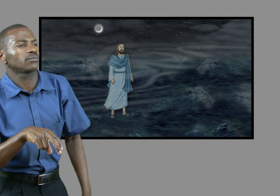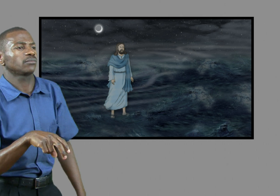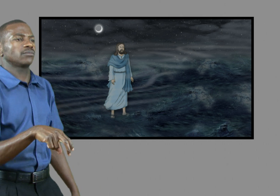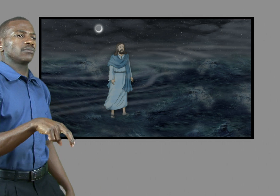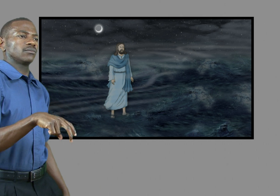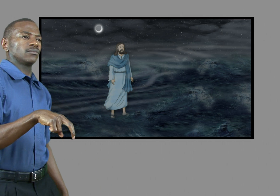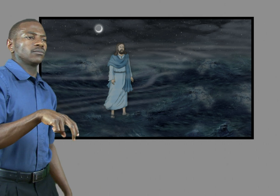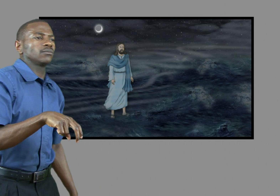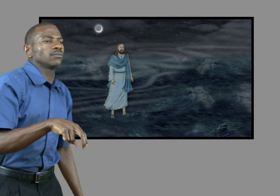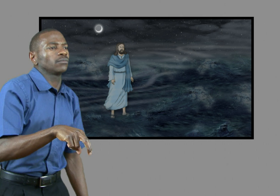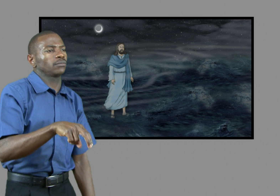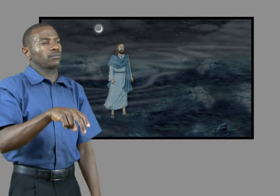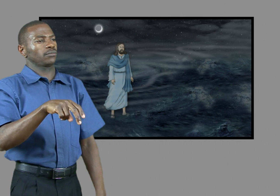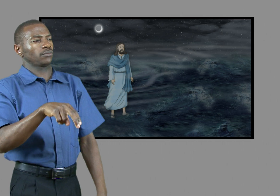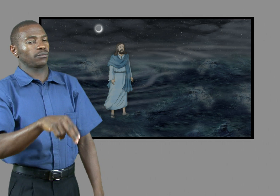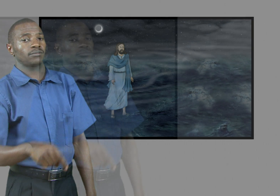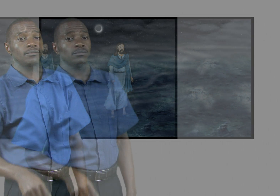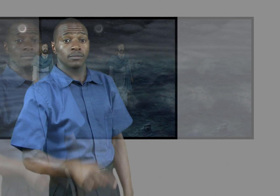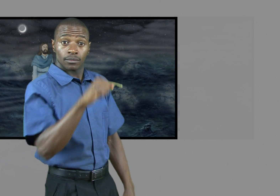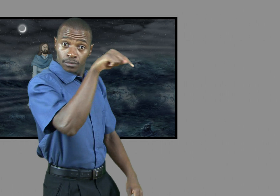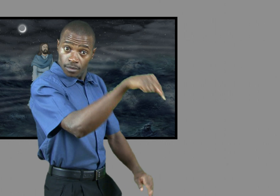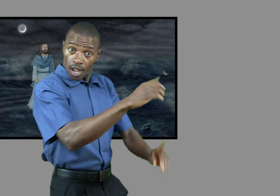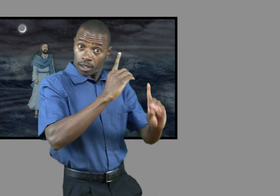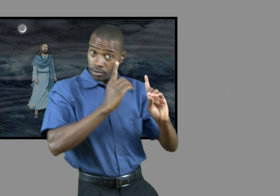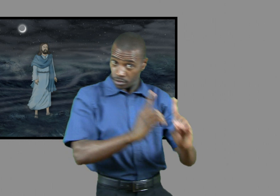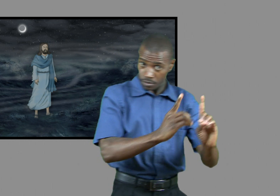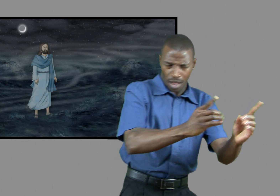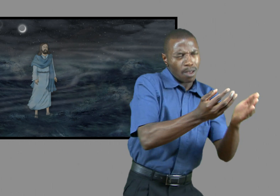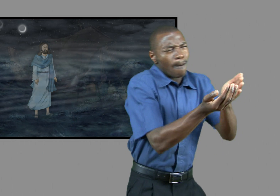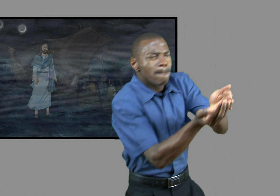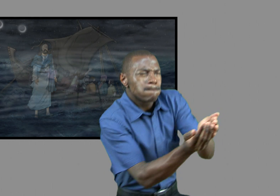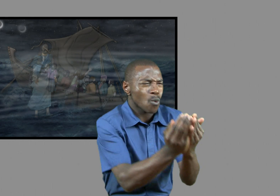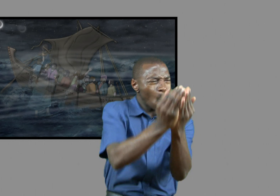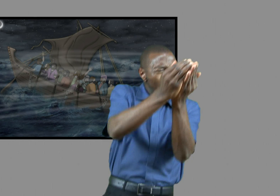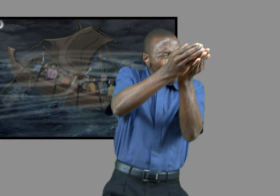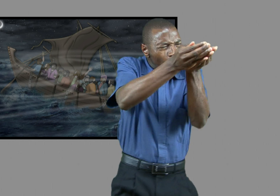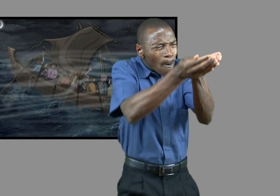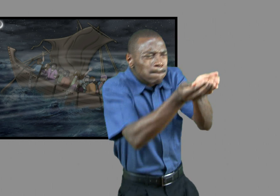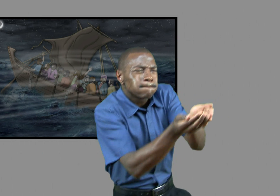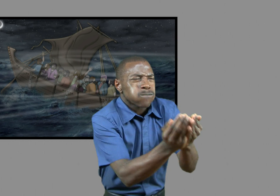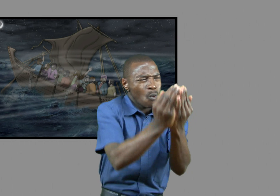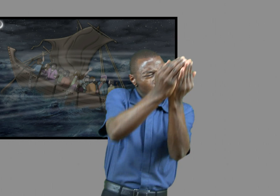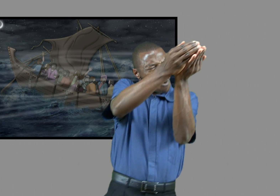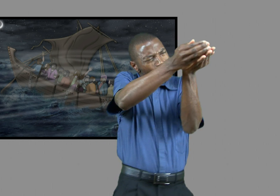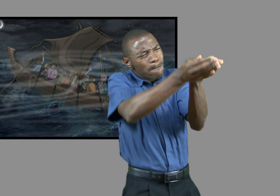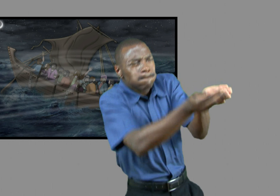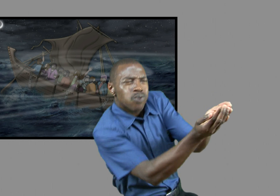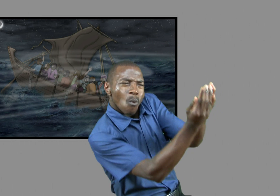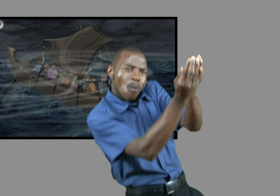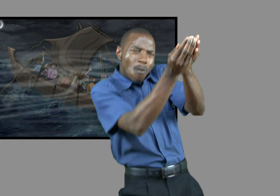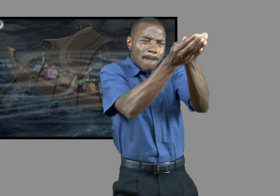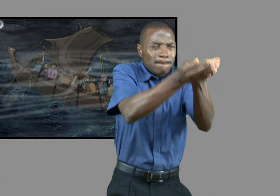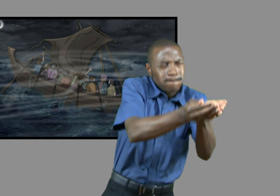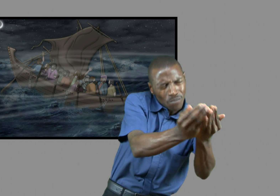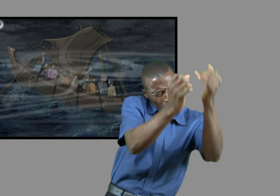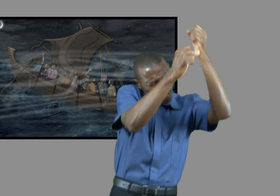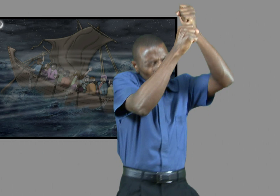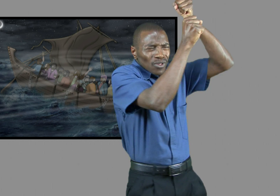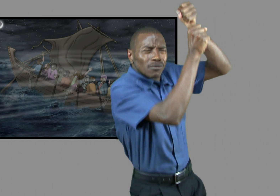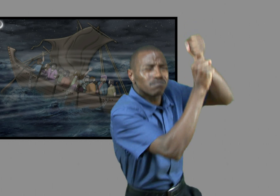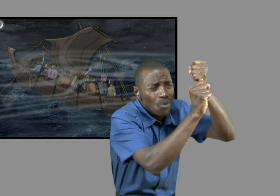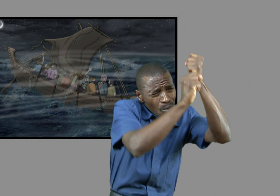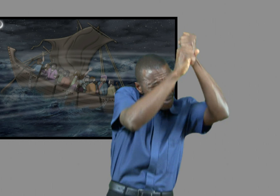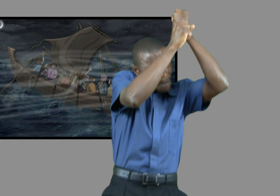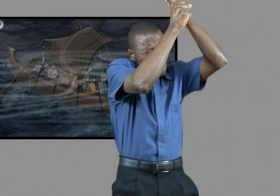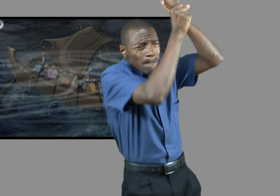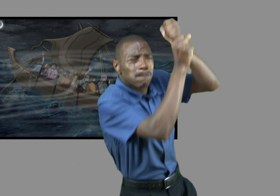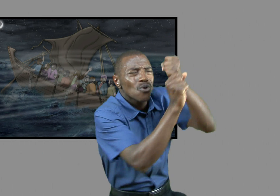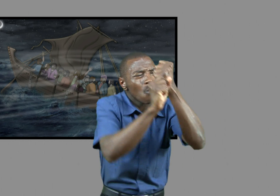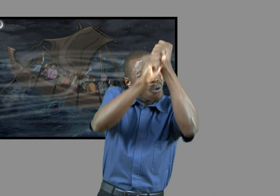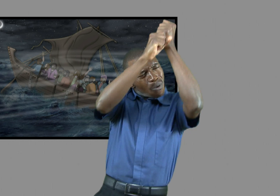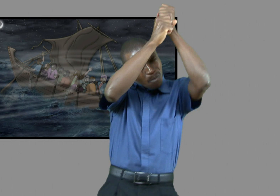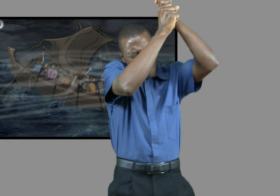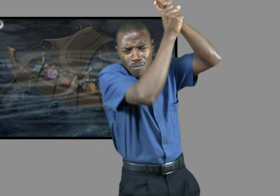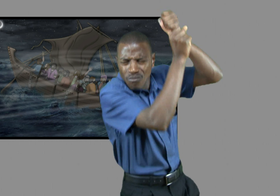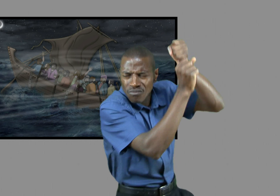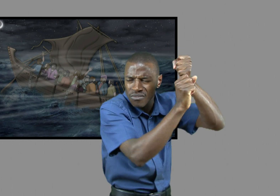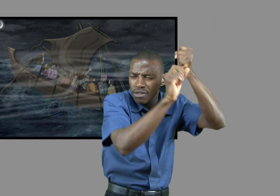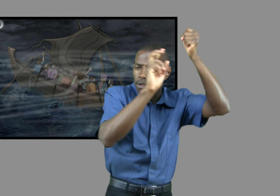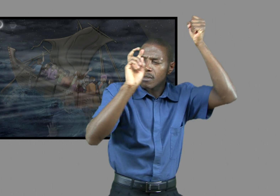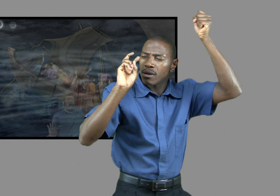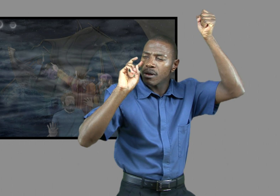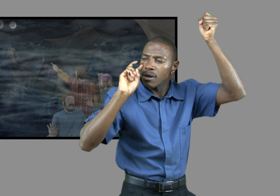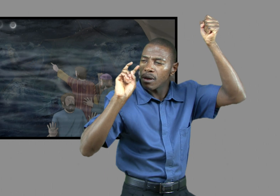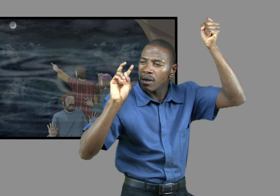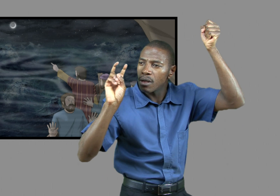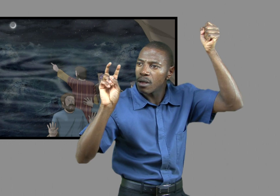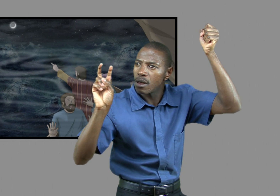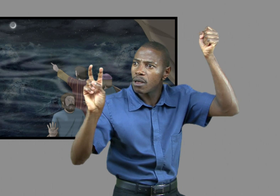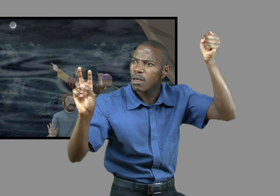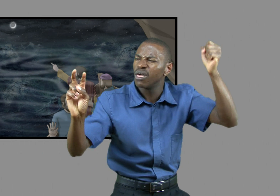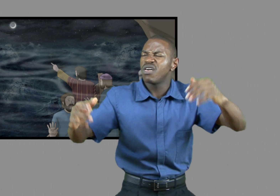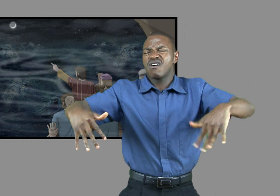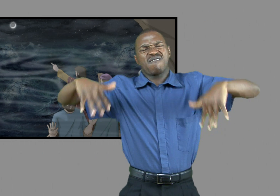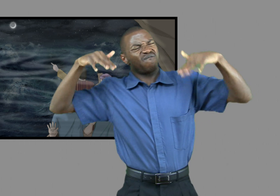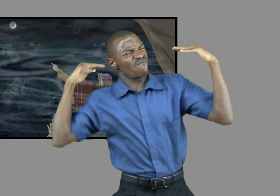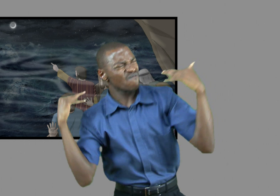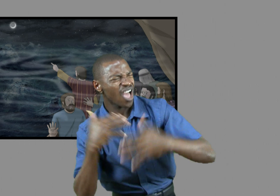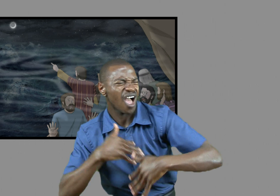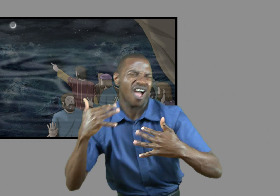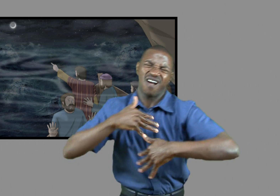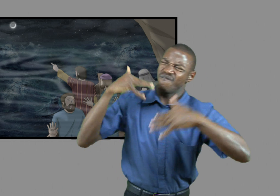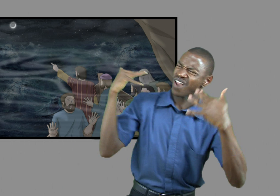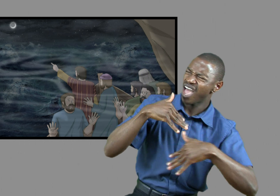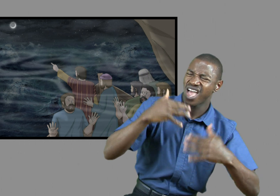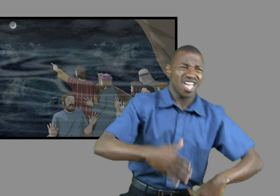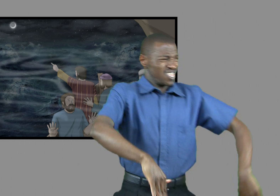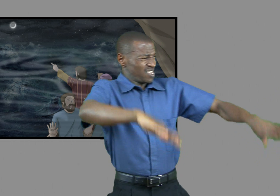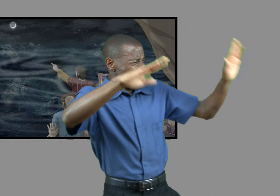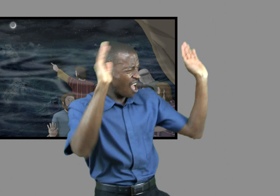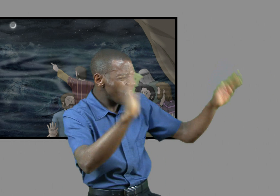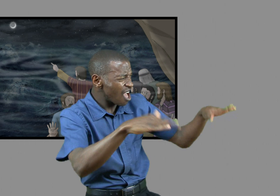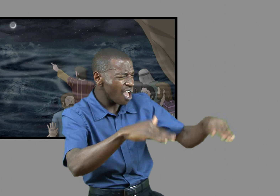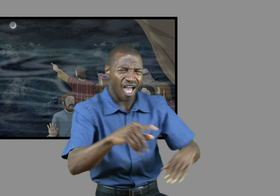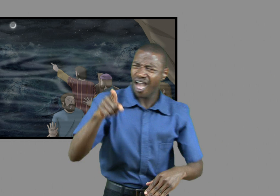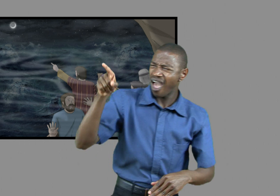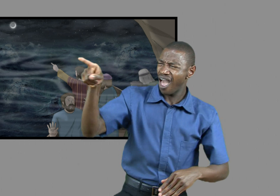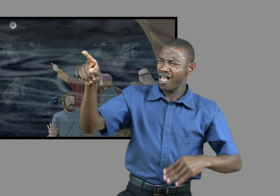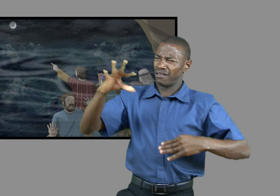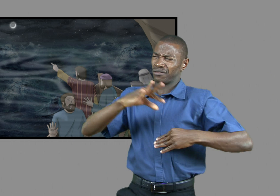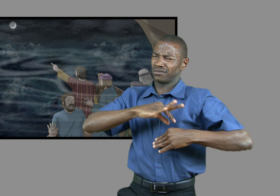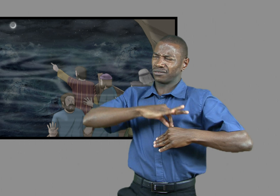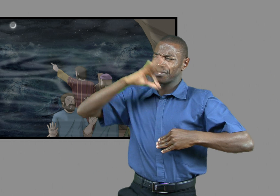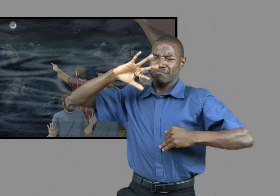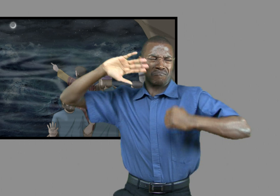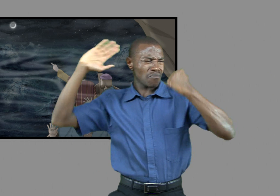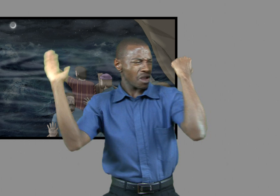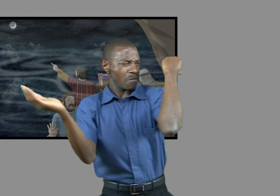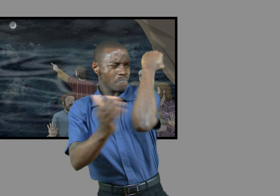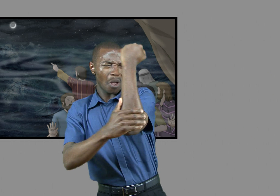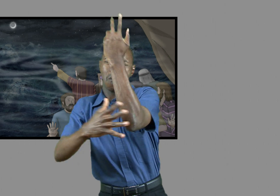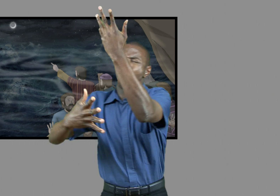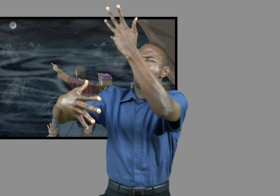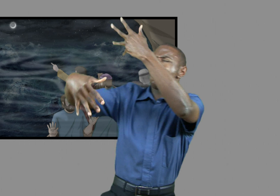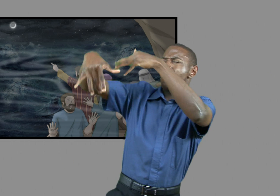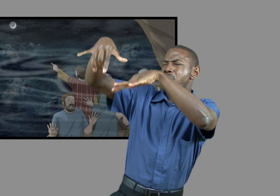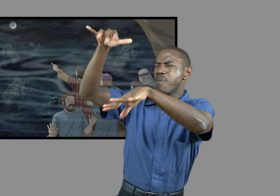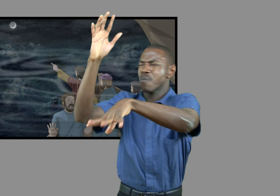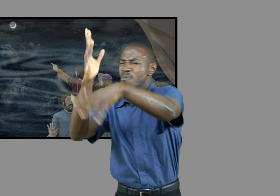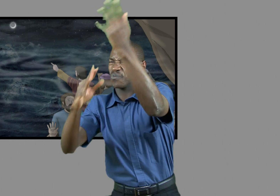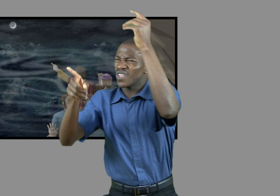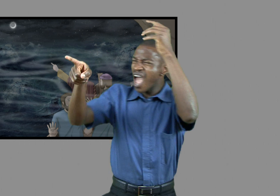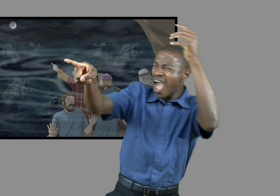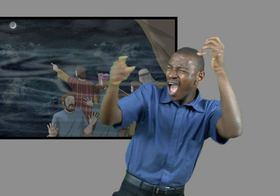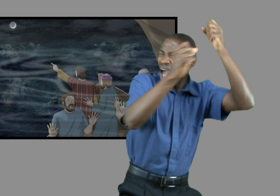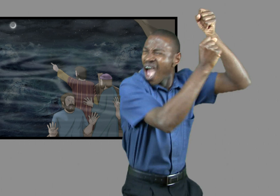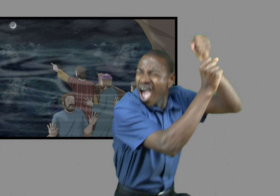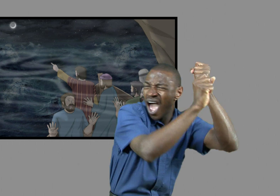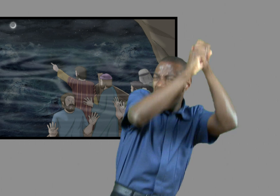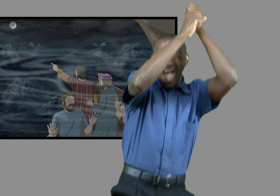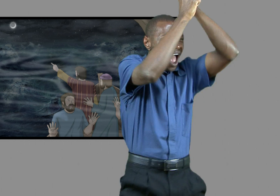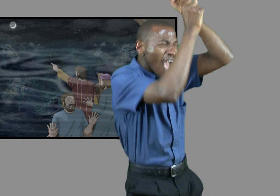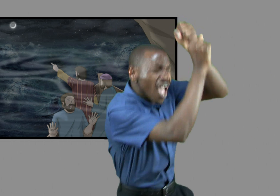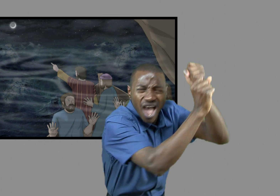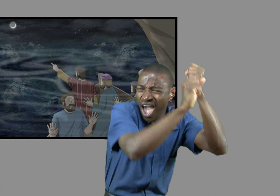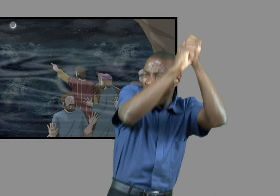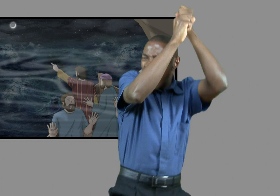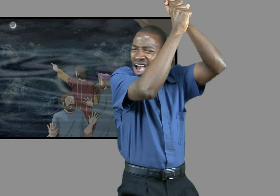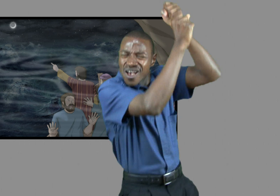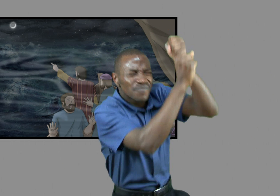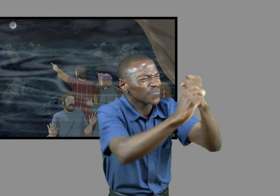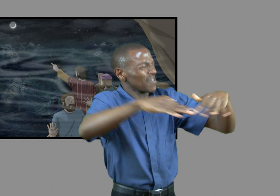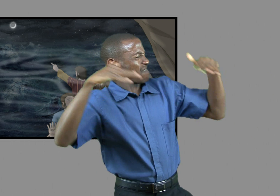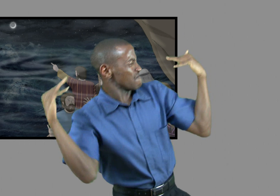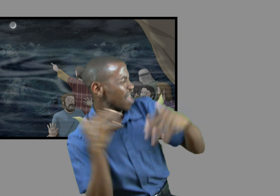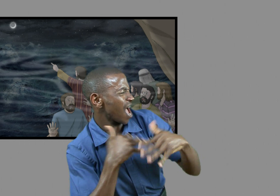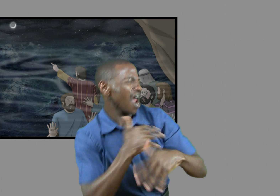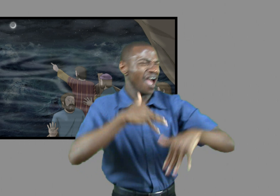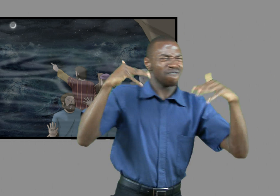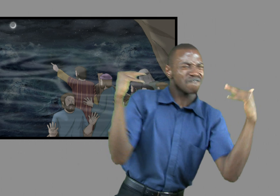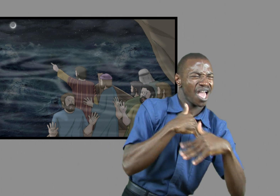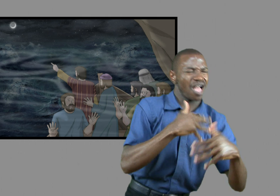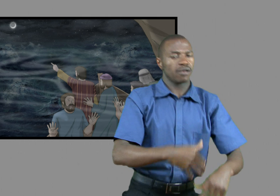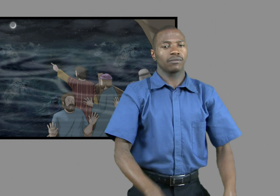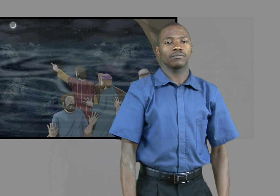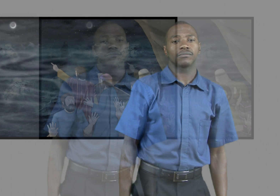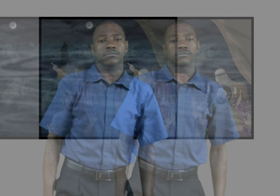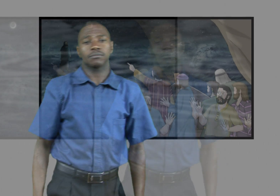When the disciples saw Him walking on the sea, they were terrified. “It’s a ghost!”